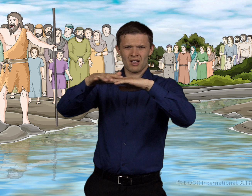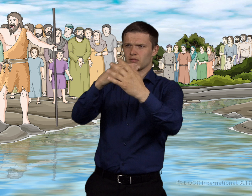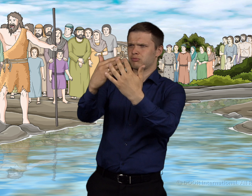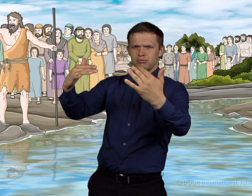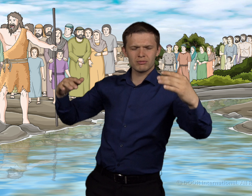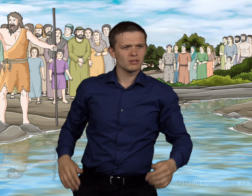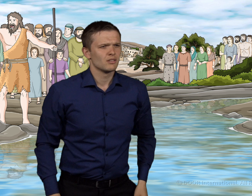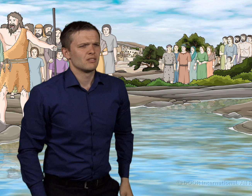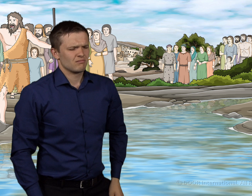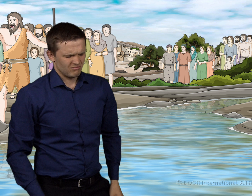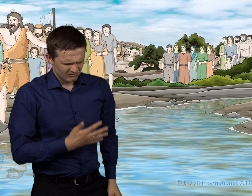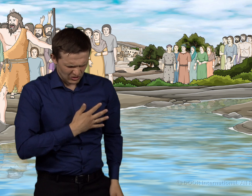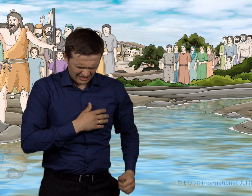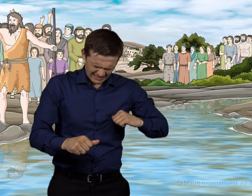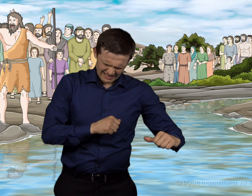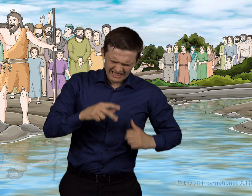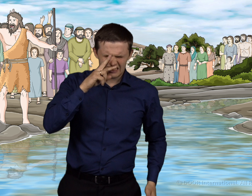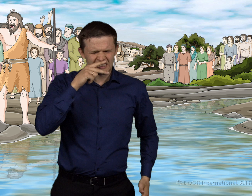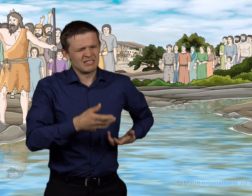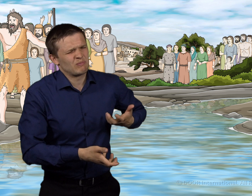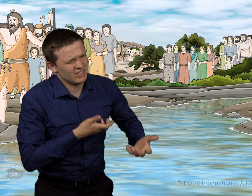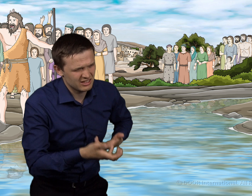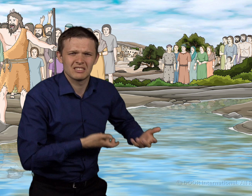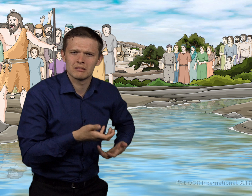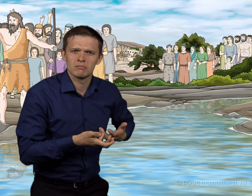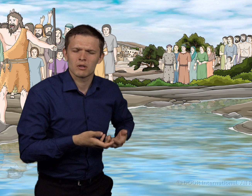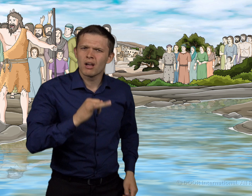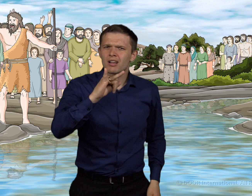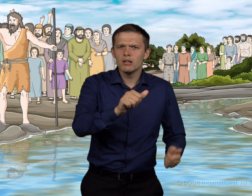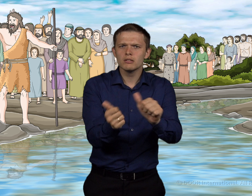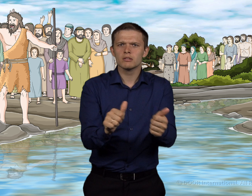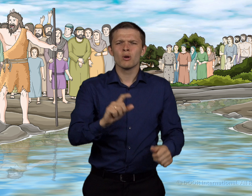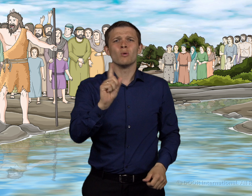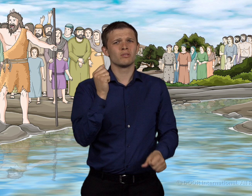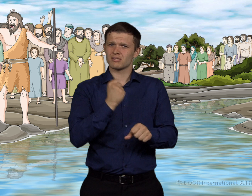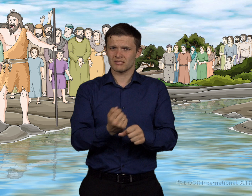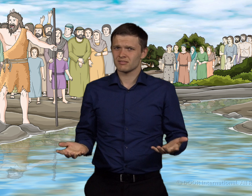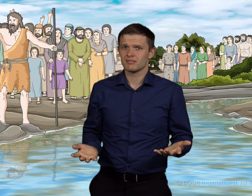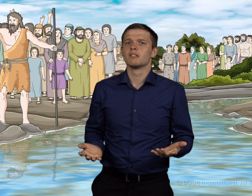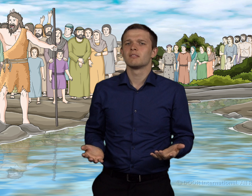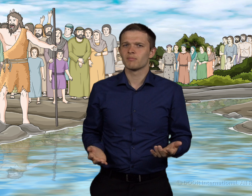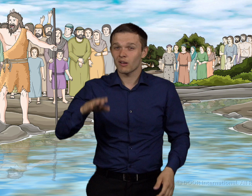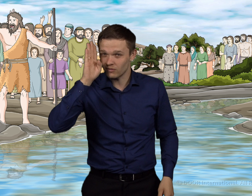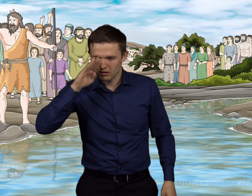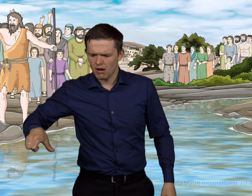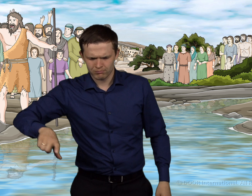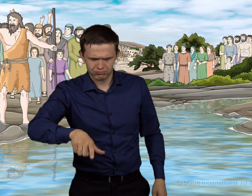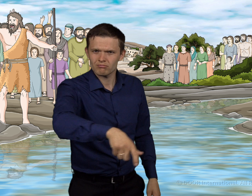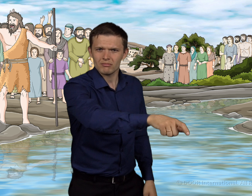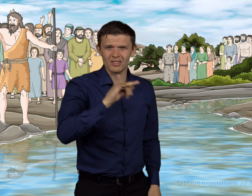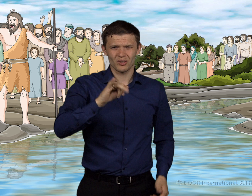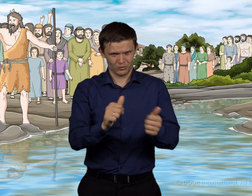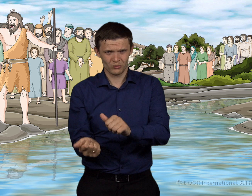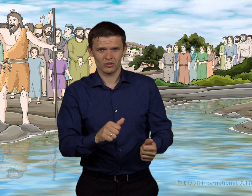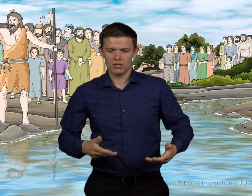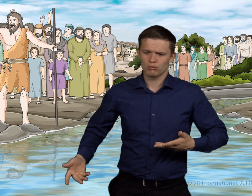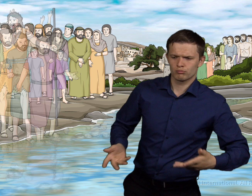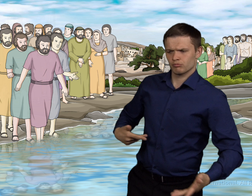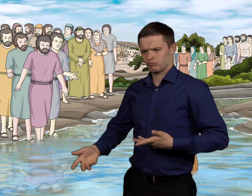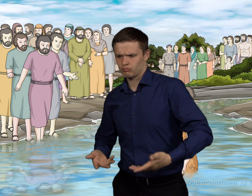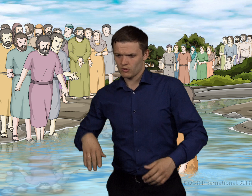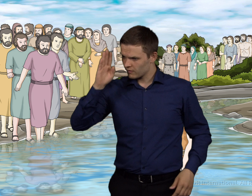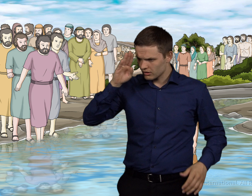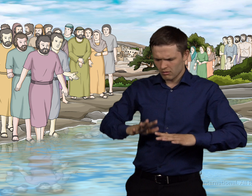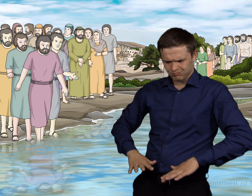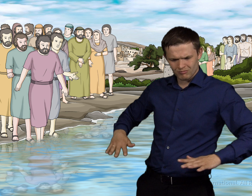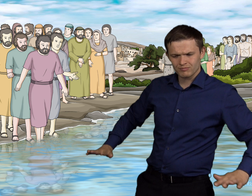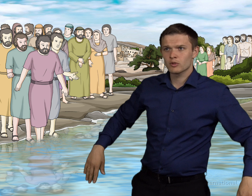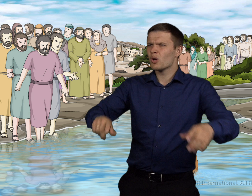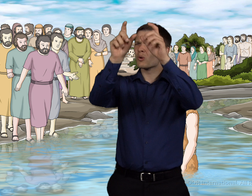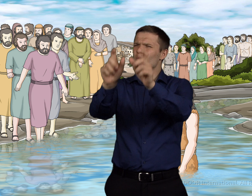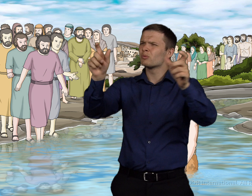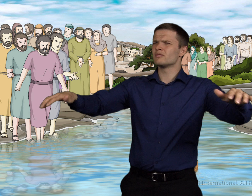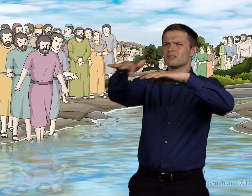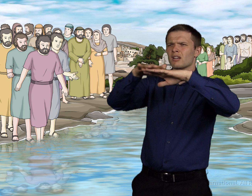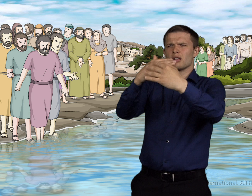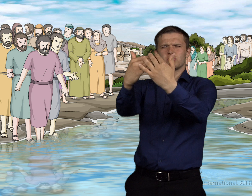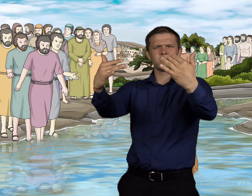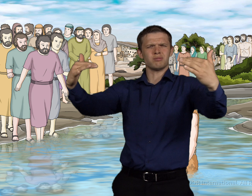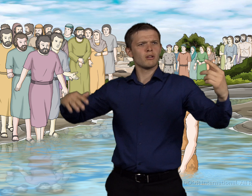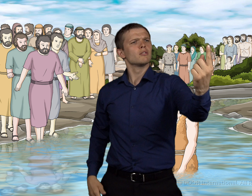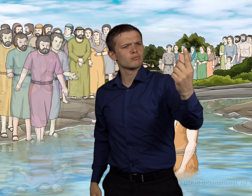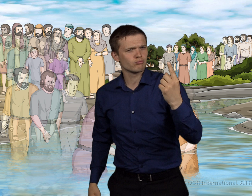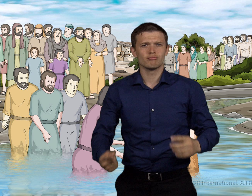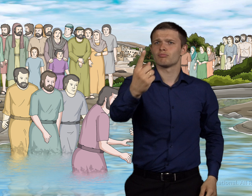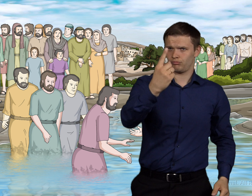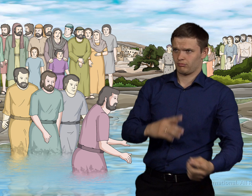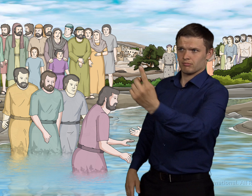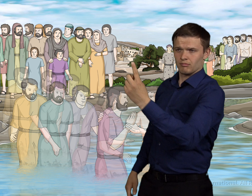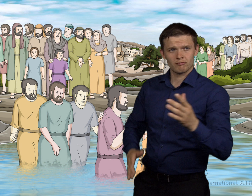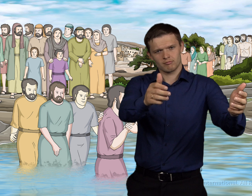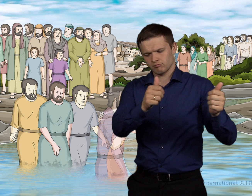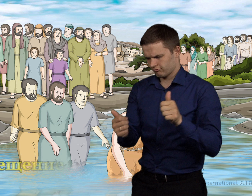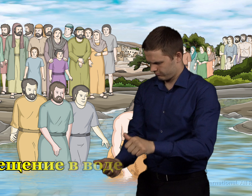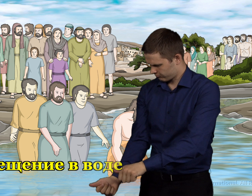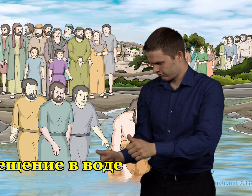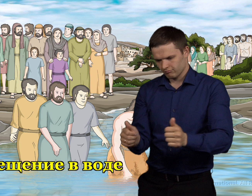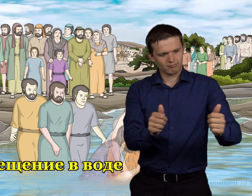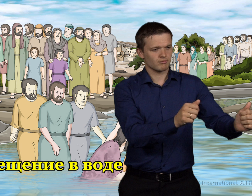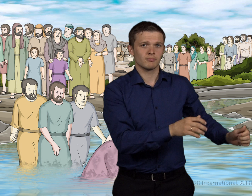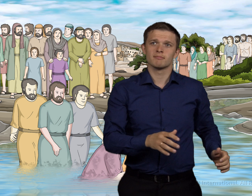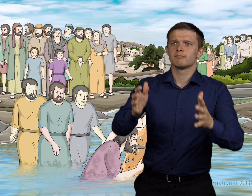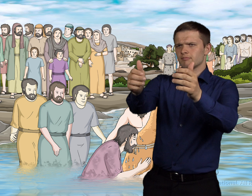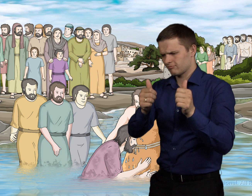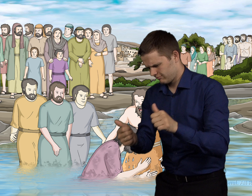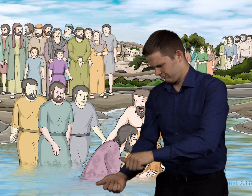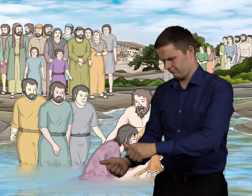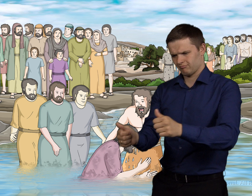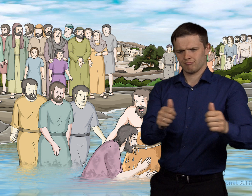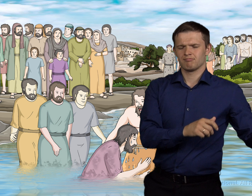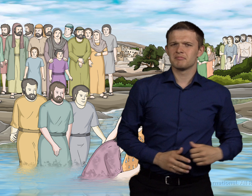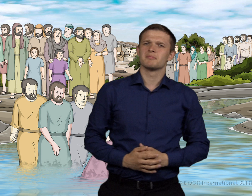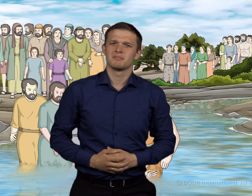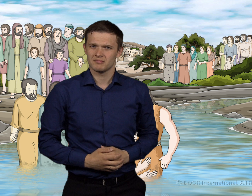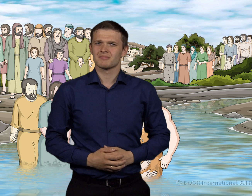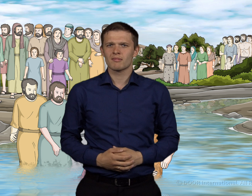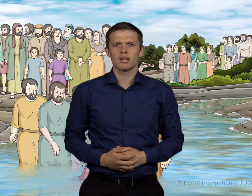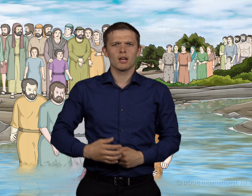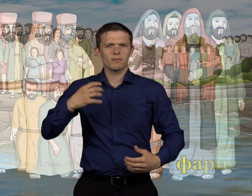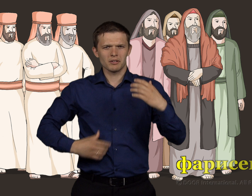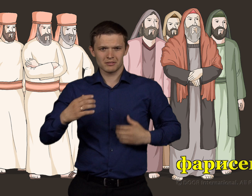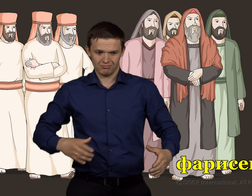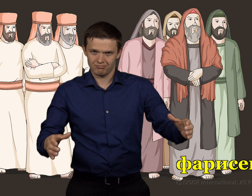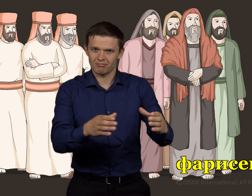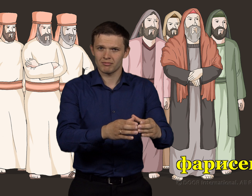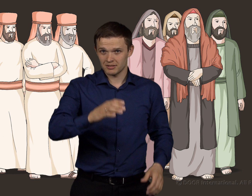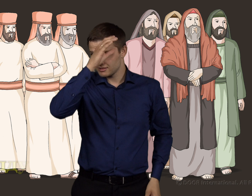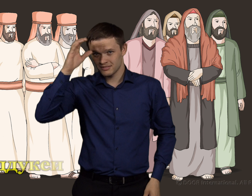Confessing their sins, they were baptized by him in the Jordan River.